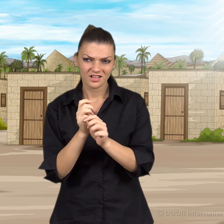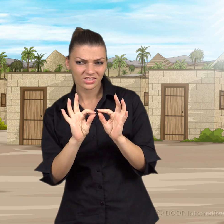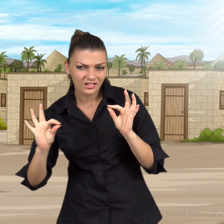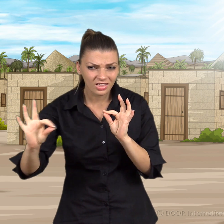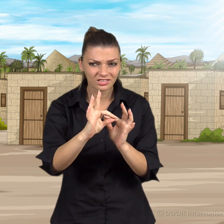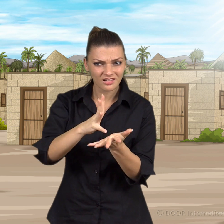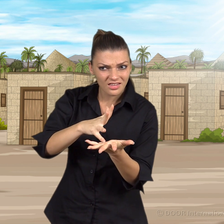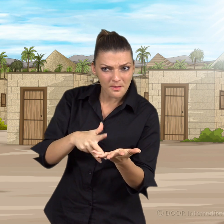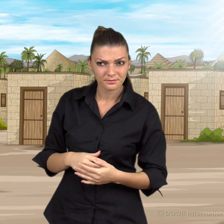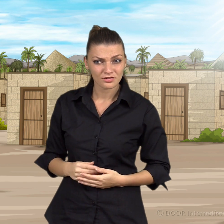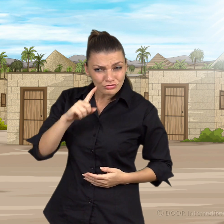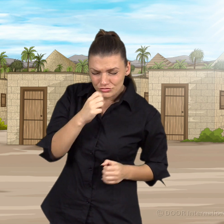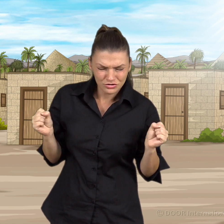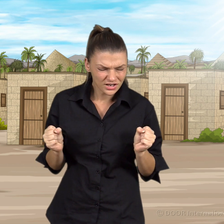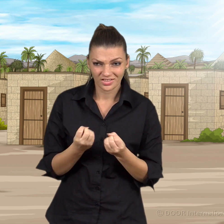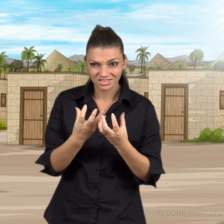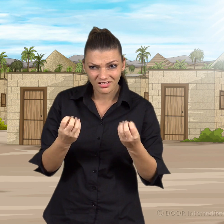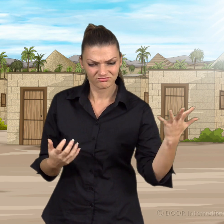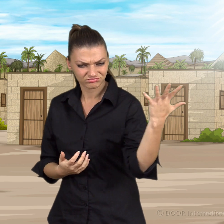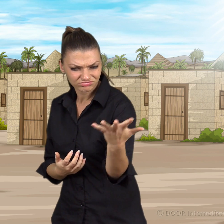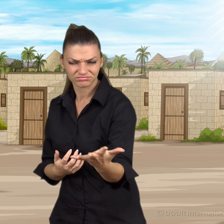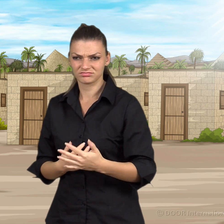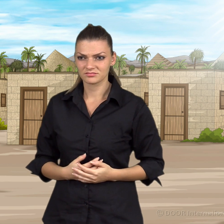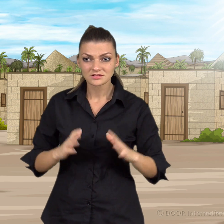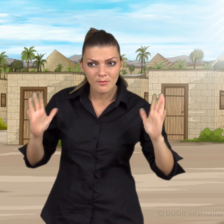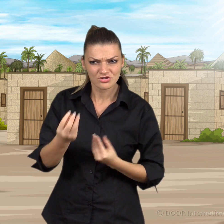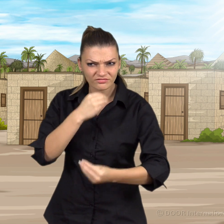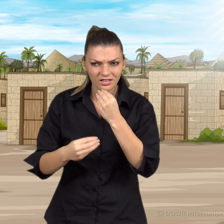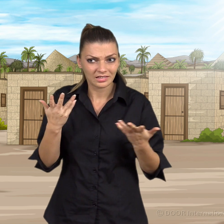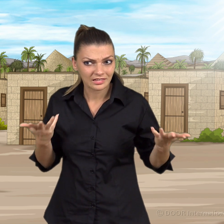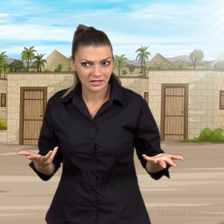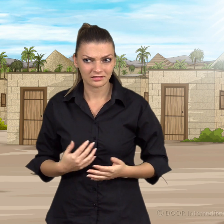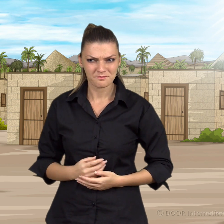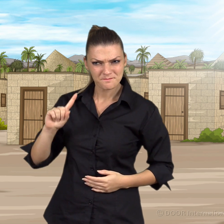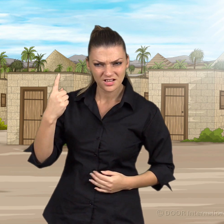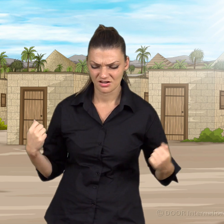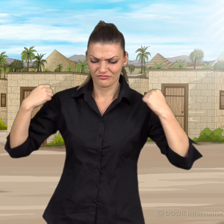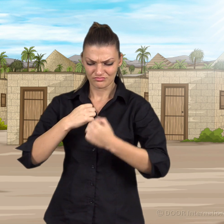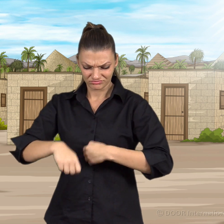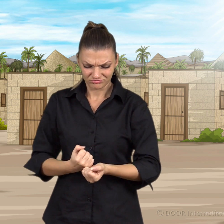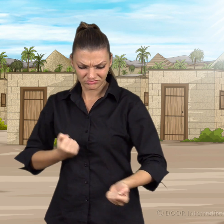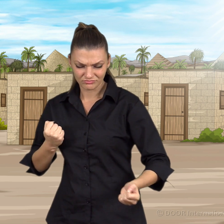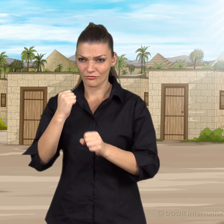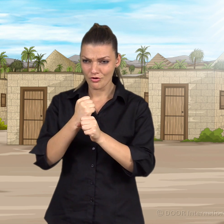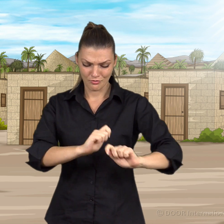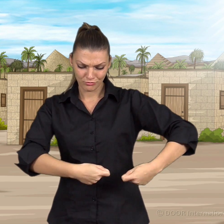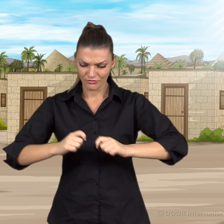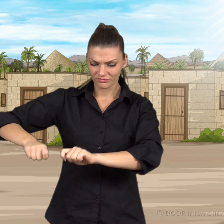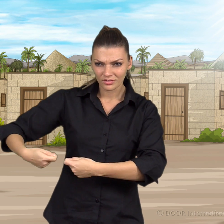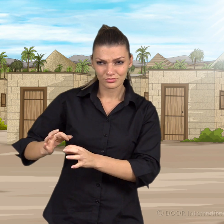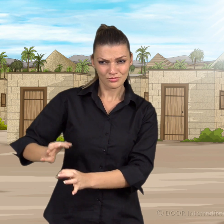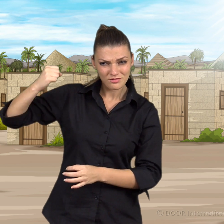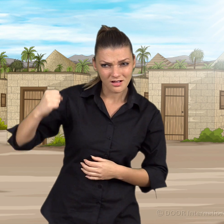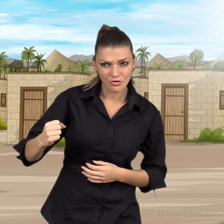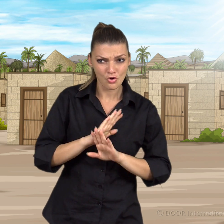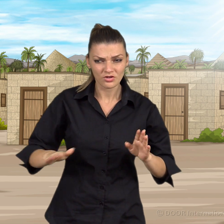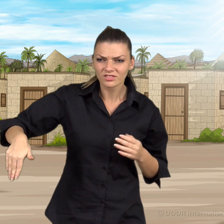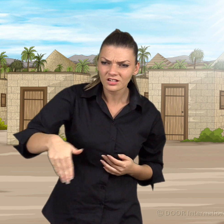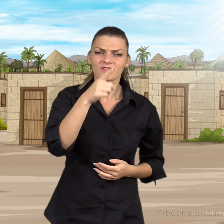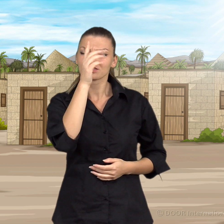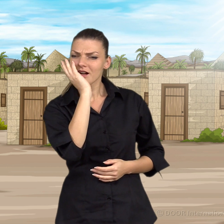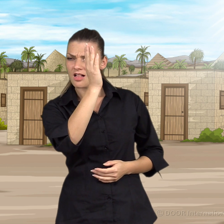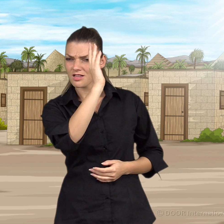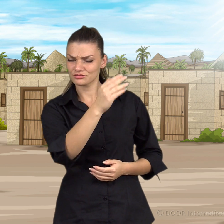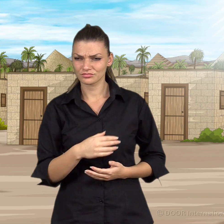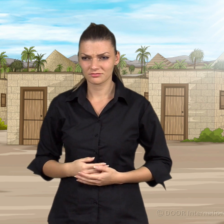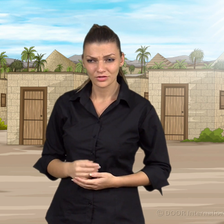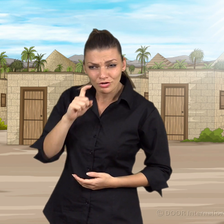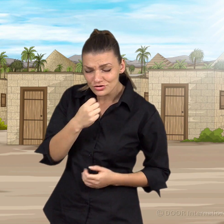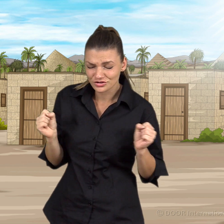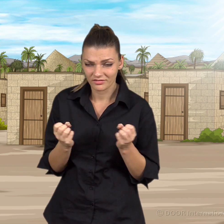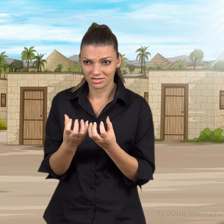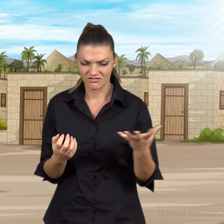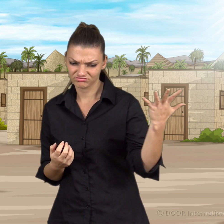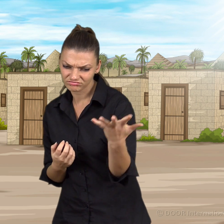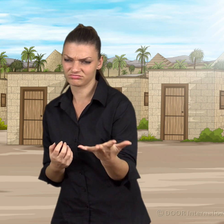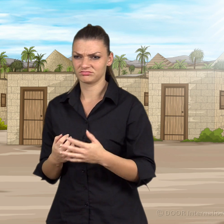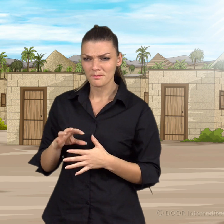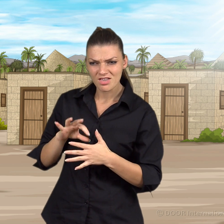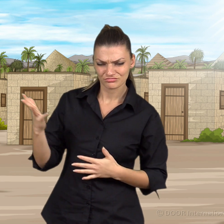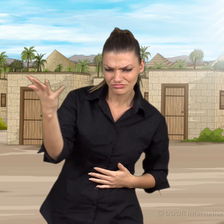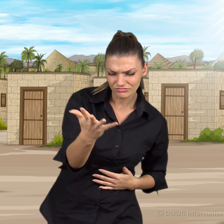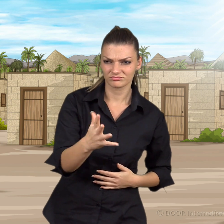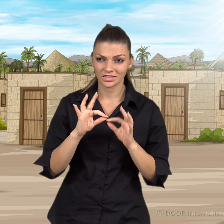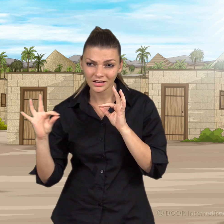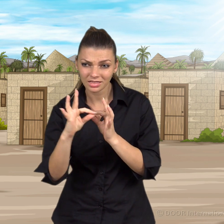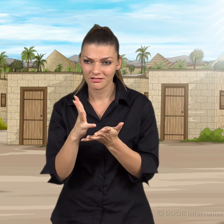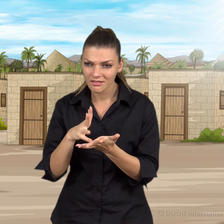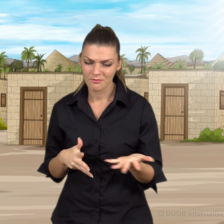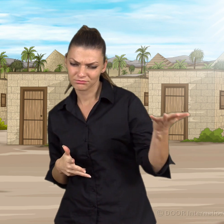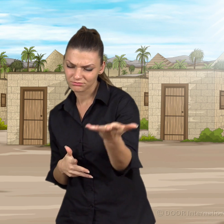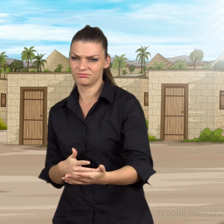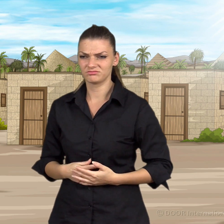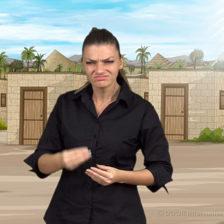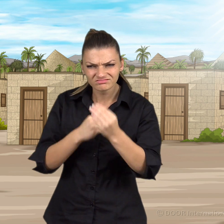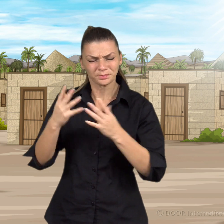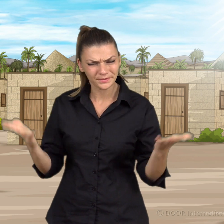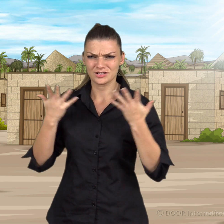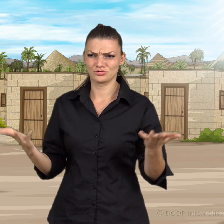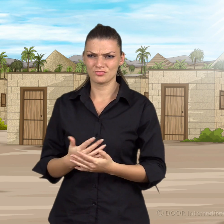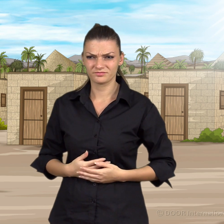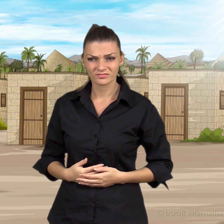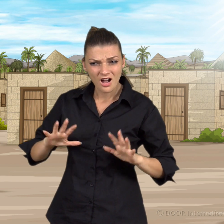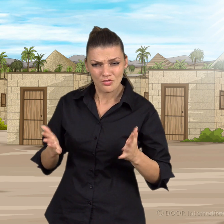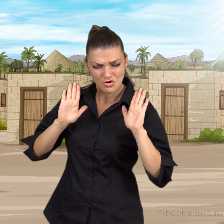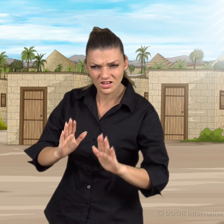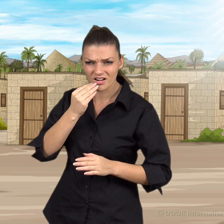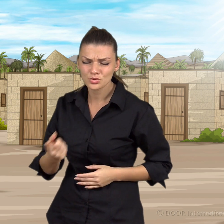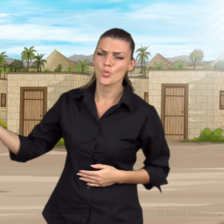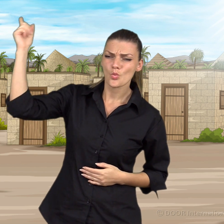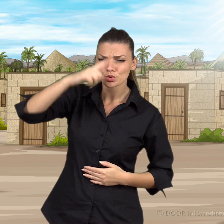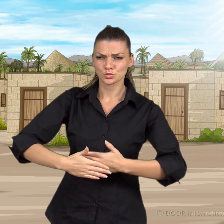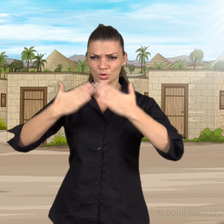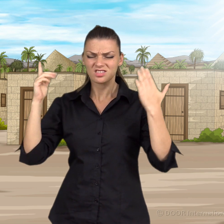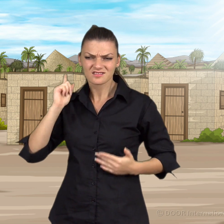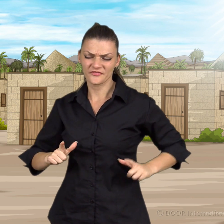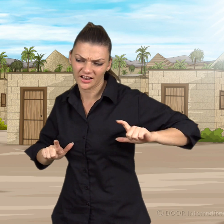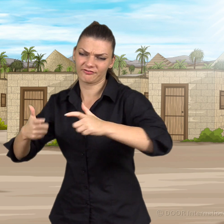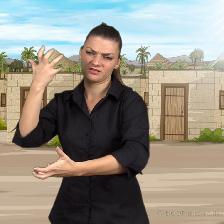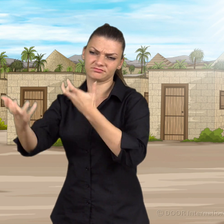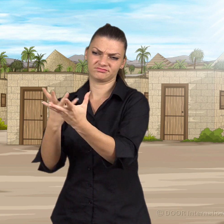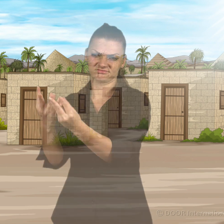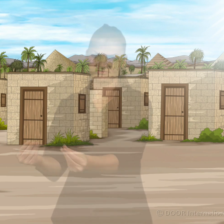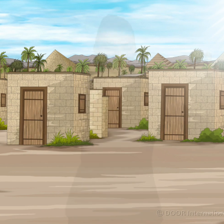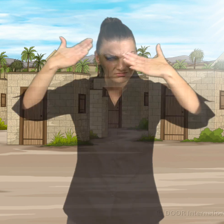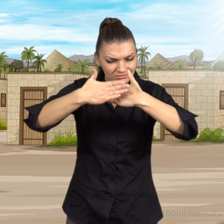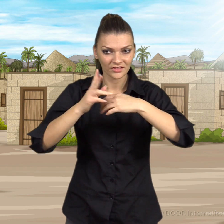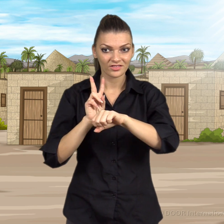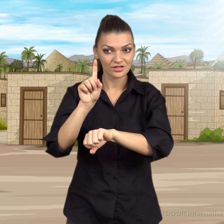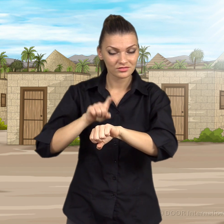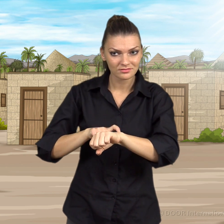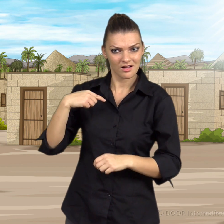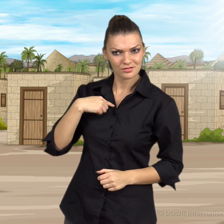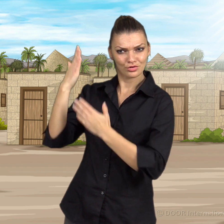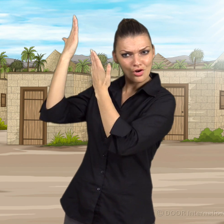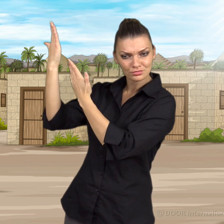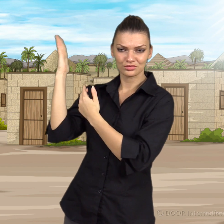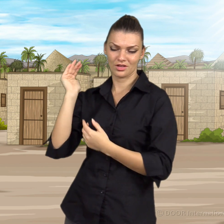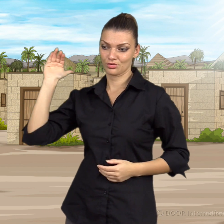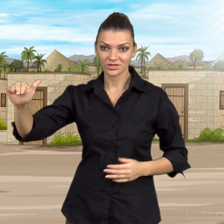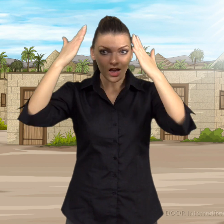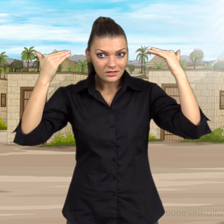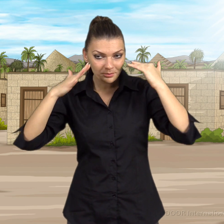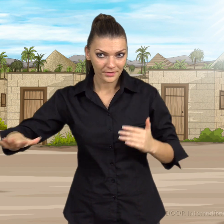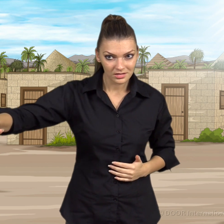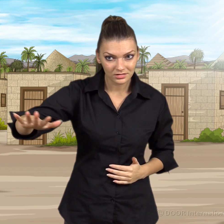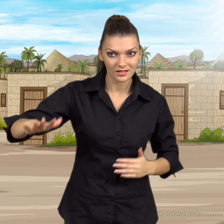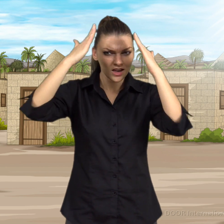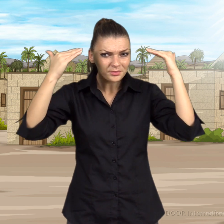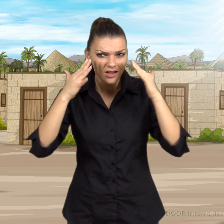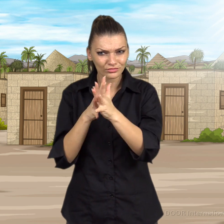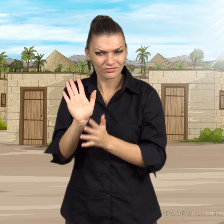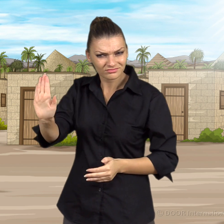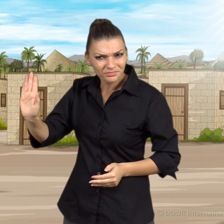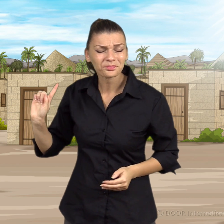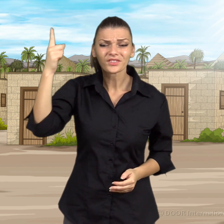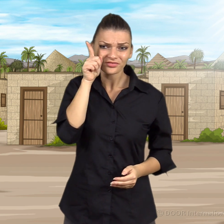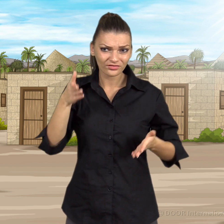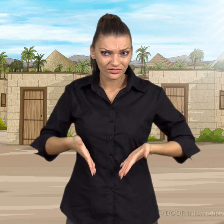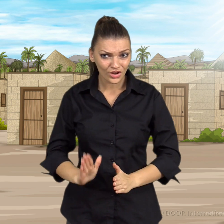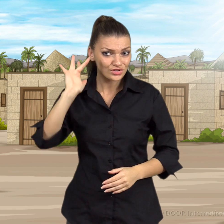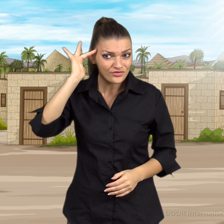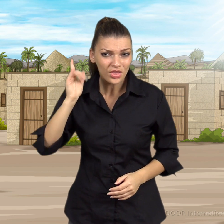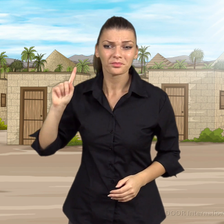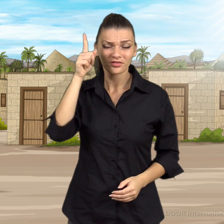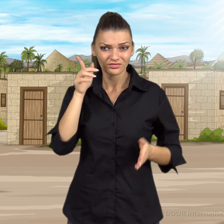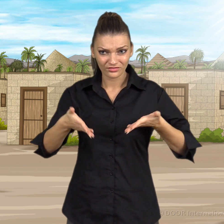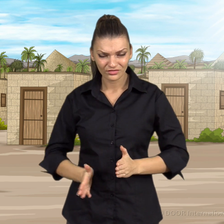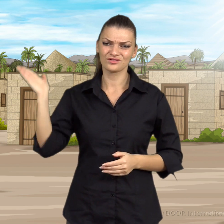Do not leave any of it until morning; before the morning you must burn up any part that is left over. This is how you are to eat it: You must be fully dressed for travel, with your sandals on your feet and your staff in your hand. You are to eat in haste; it is the LORD’s Passover.